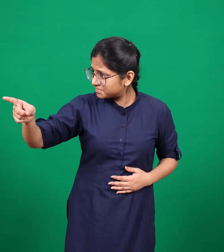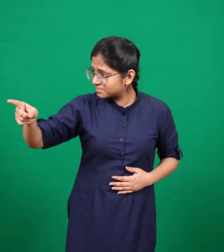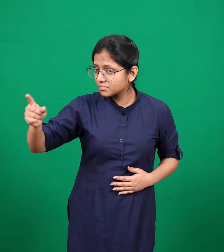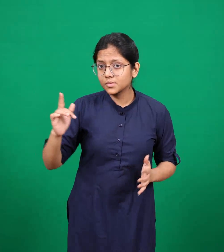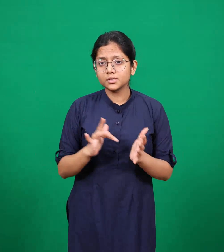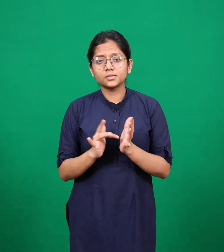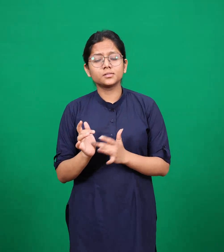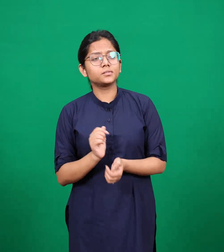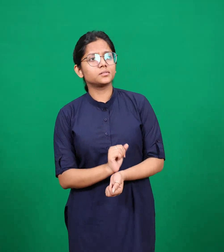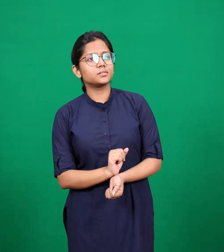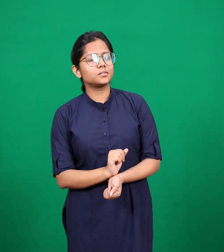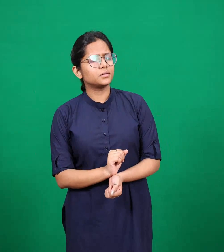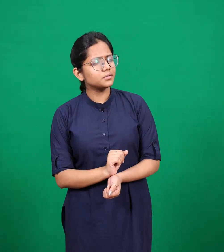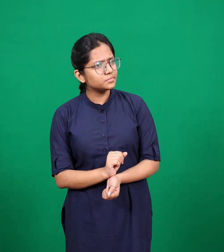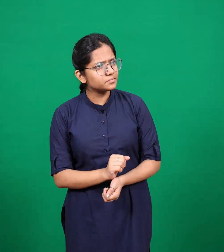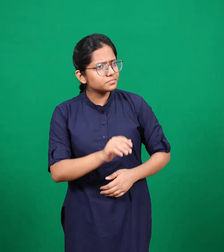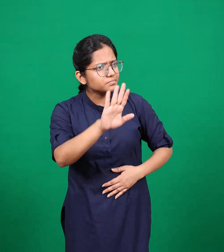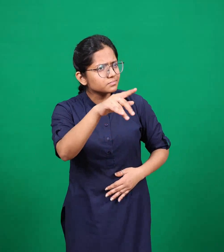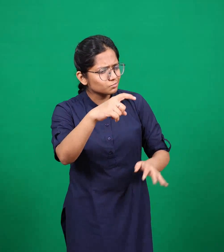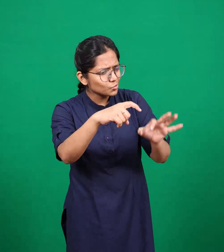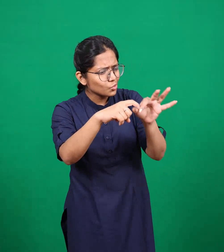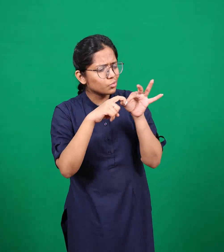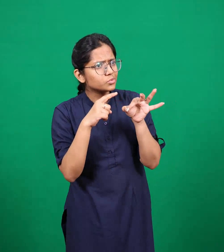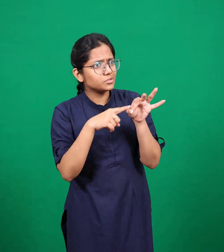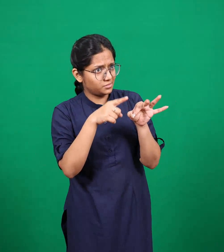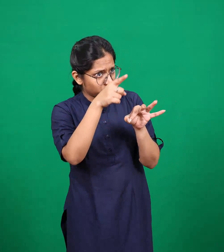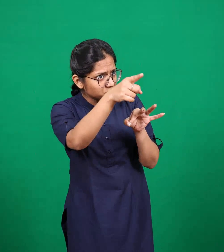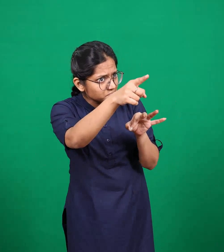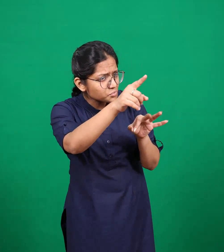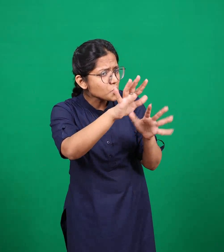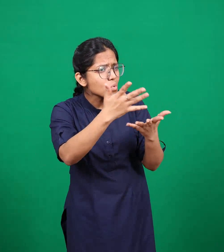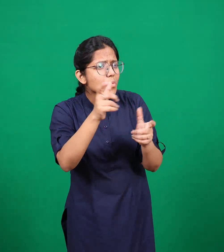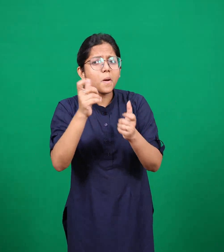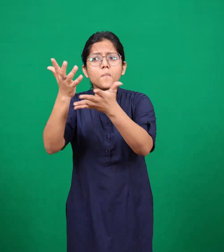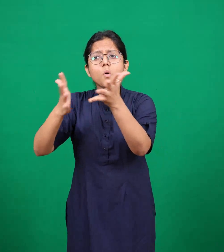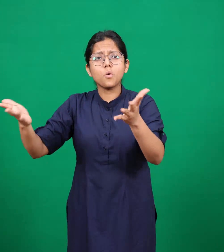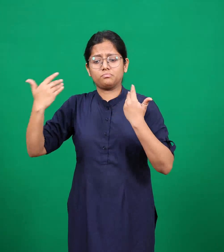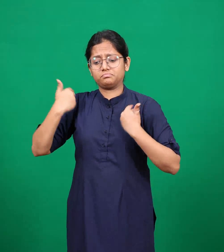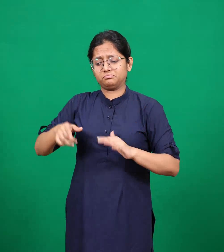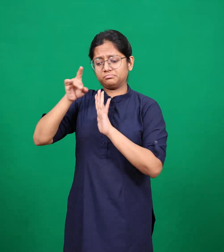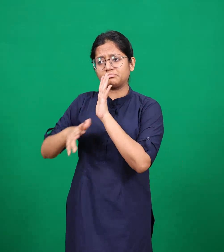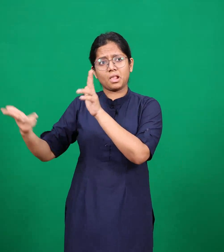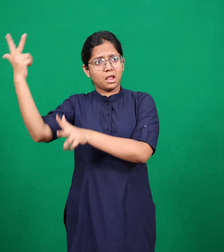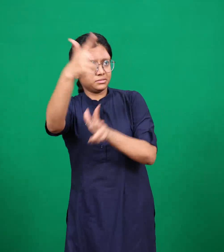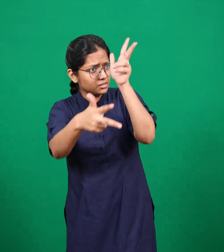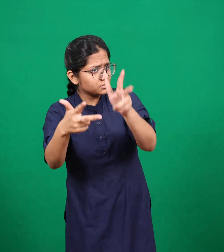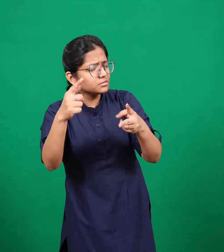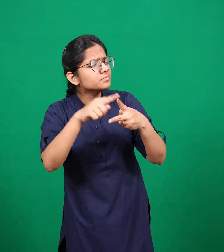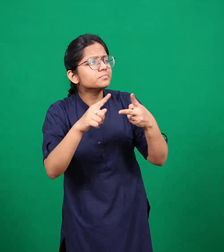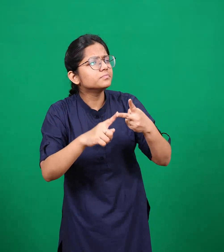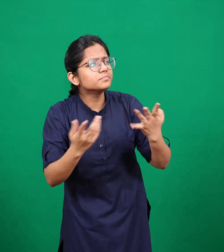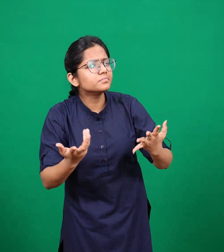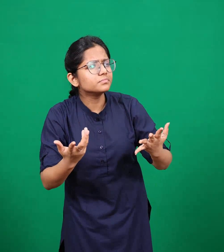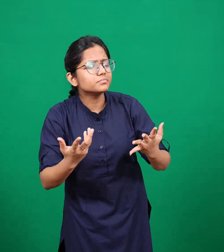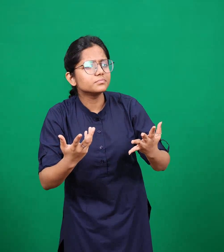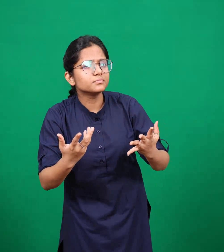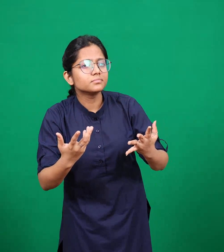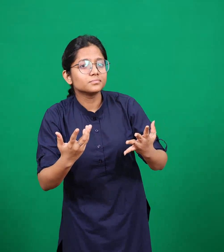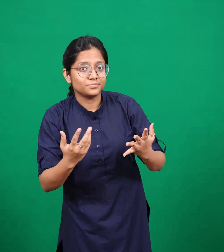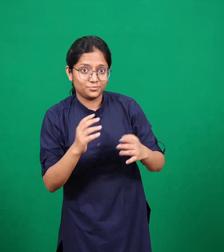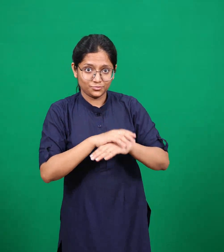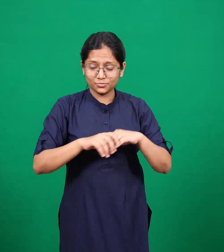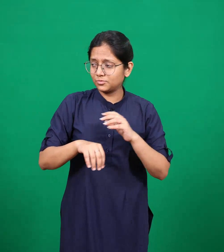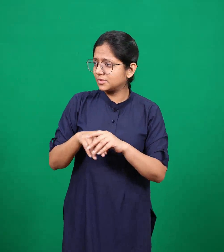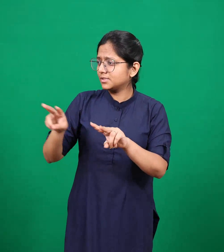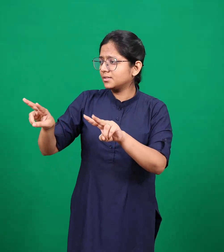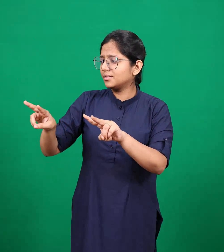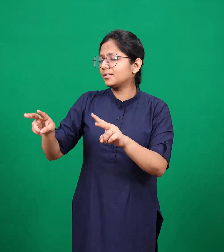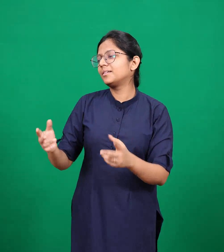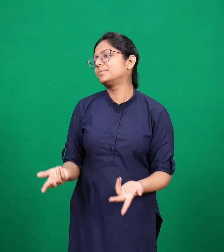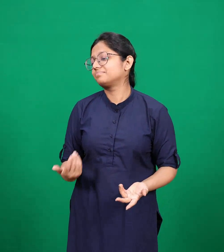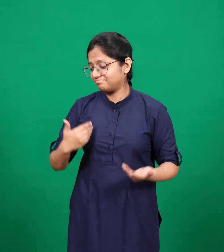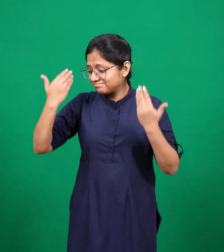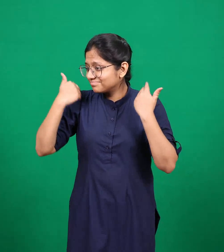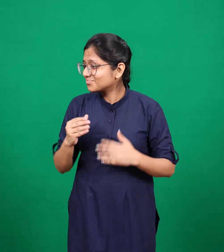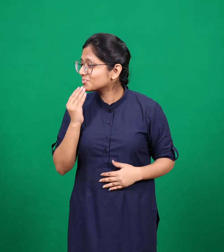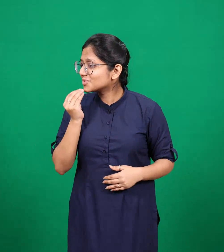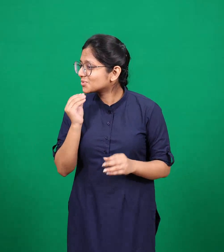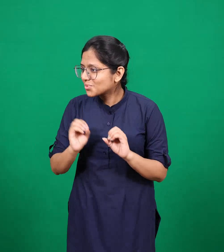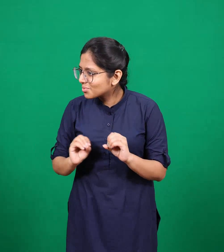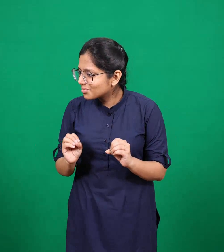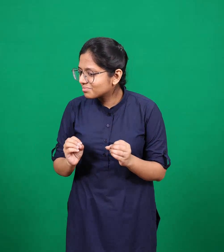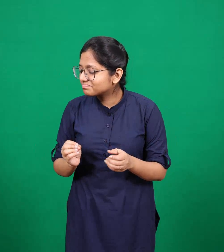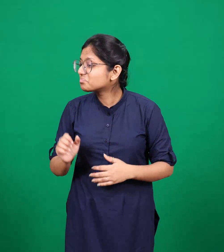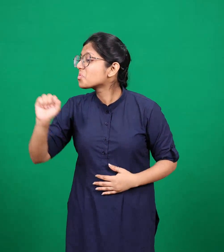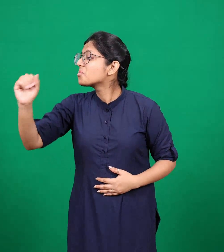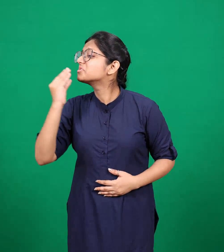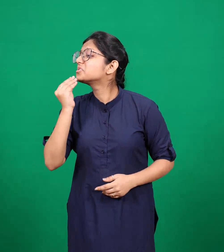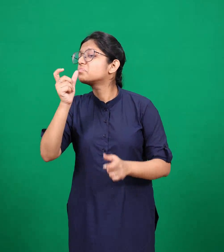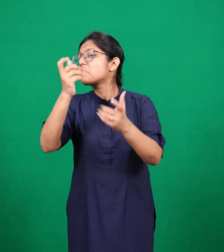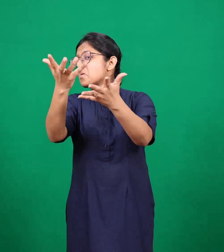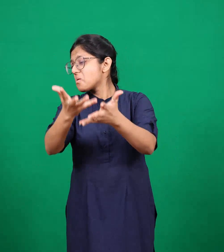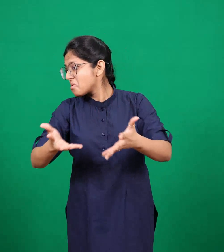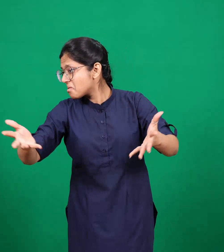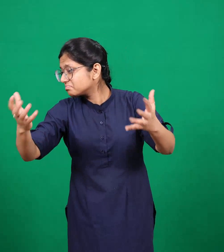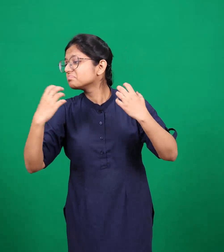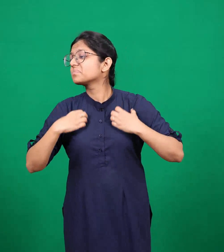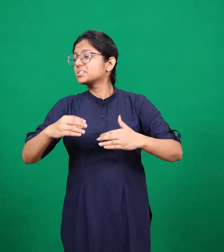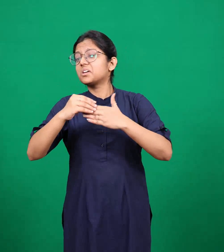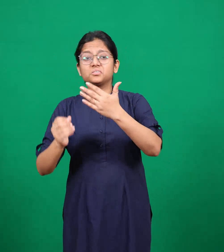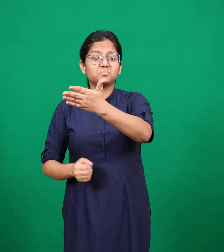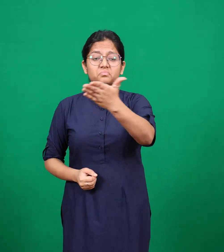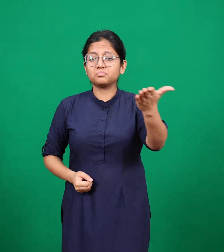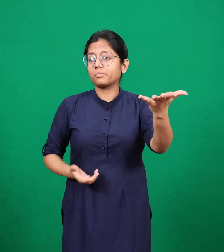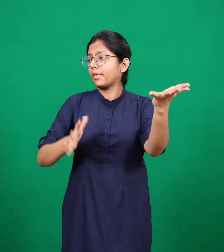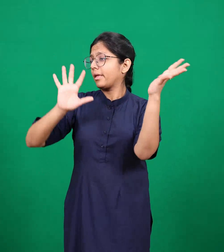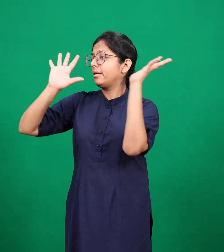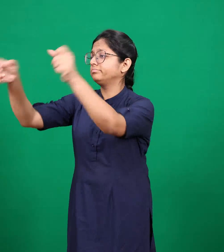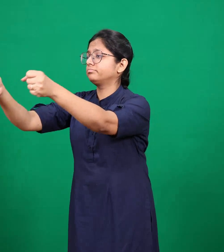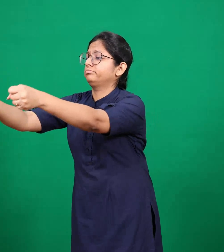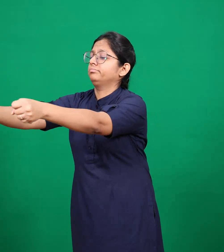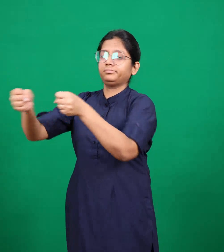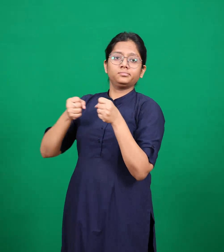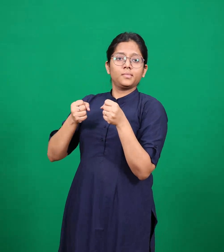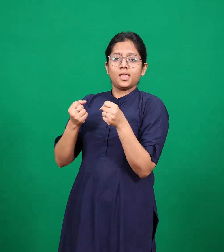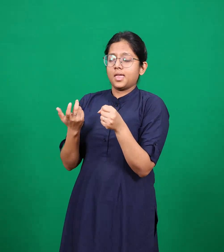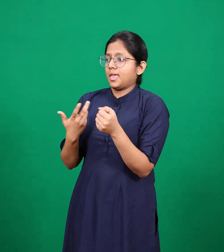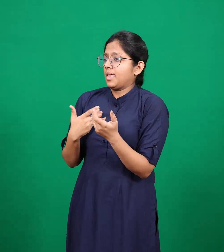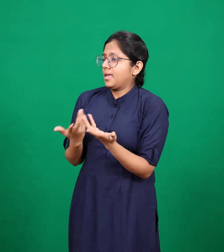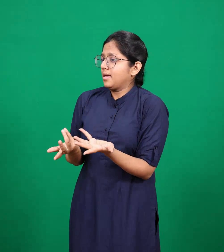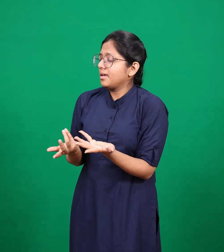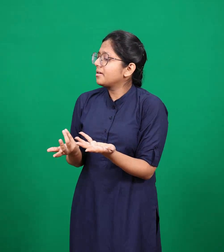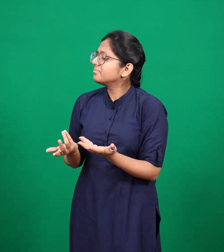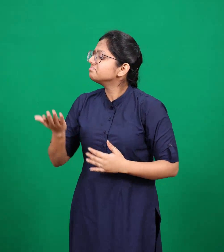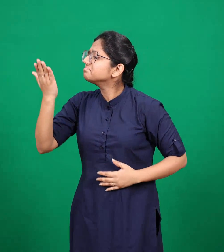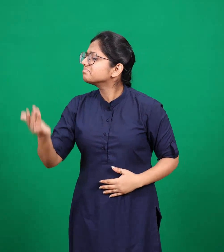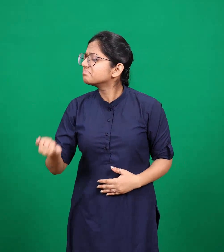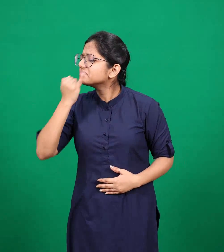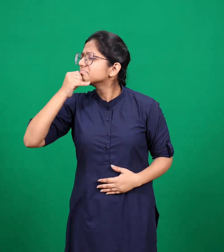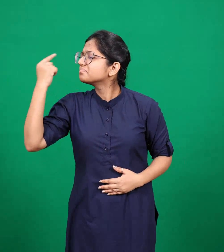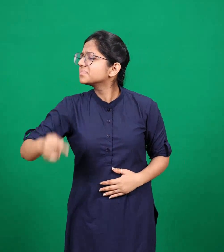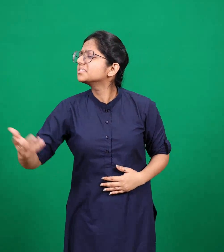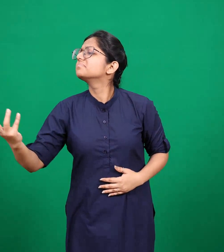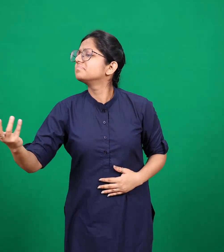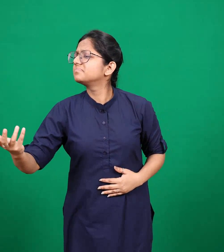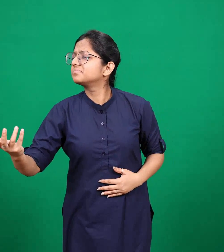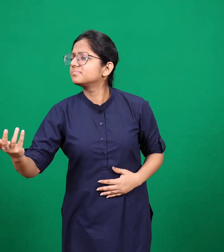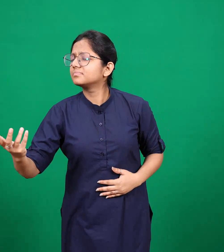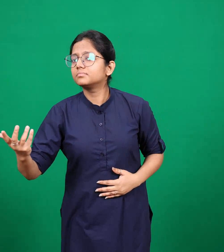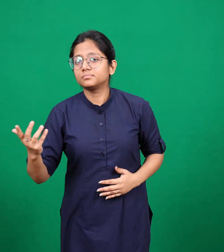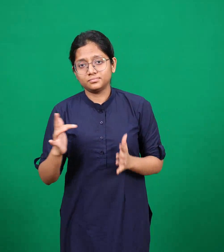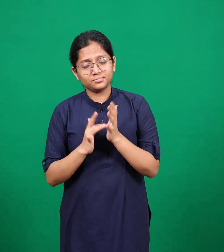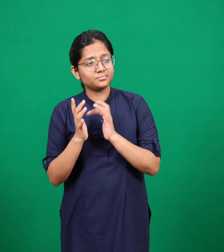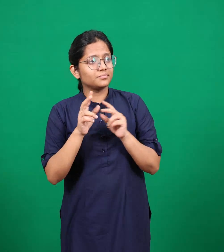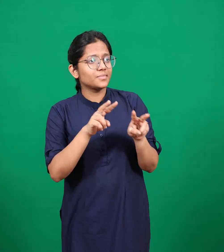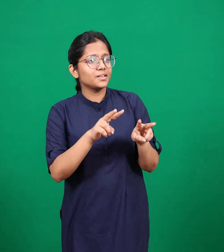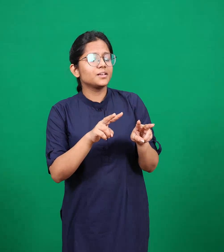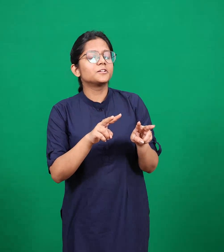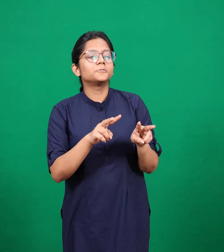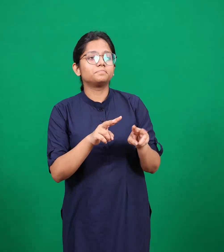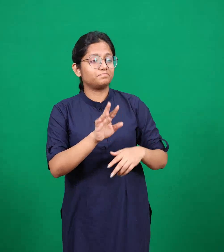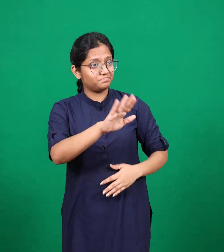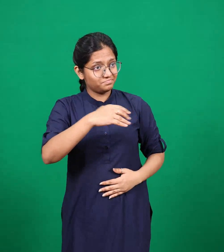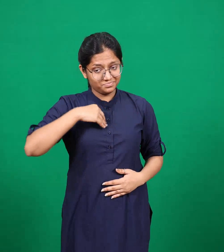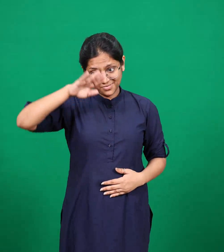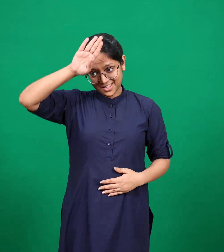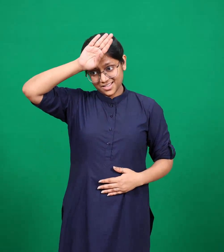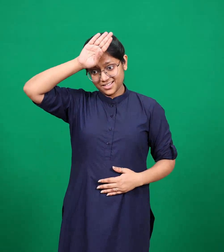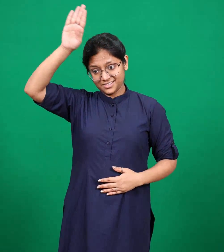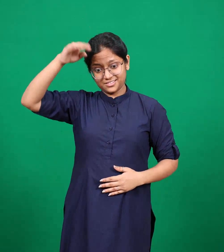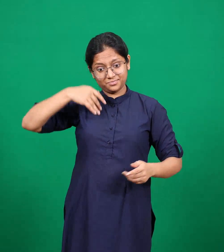"Are you saying this on your own," Jesus asked, "or did others tell you about Me?" "Am I a Jew?" Pilate replied.